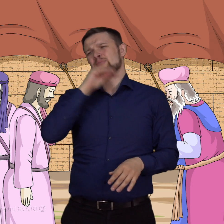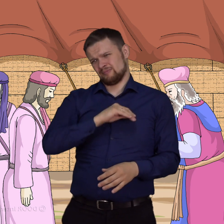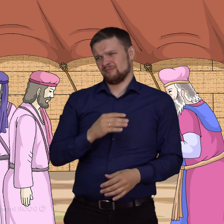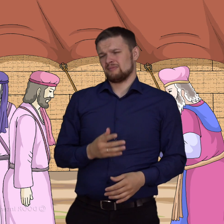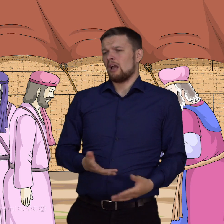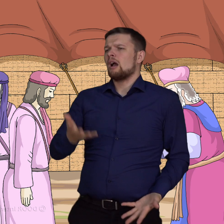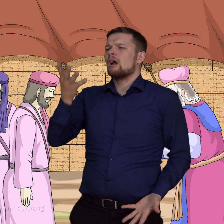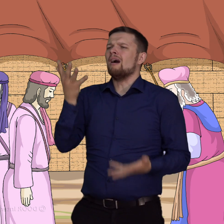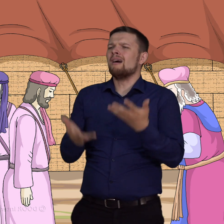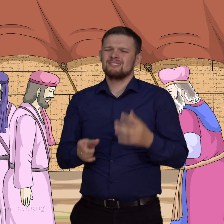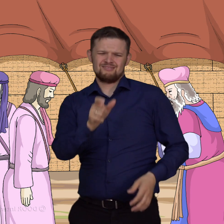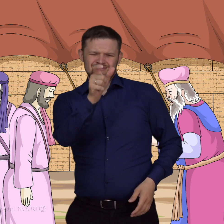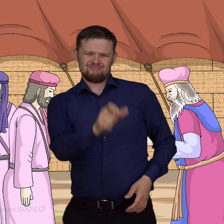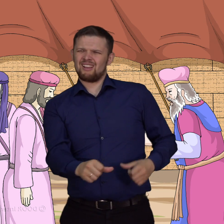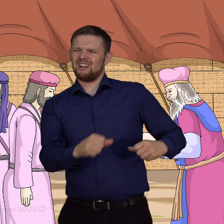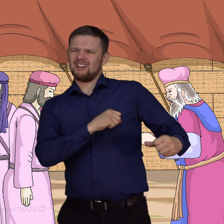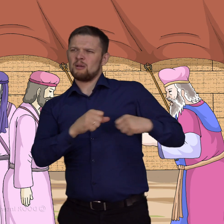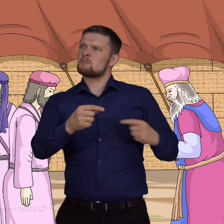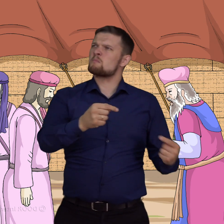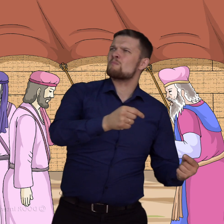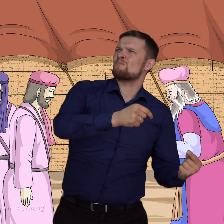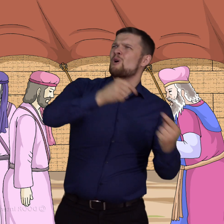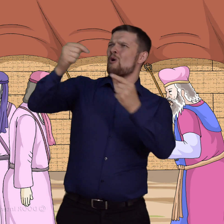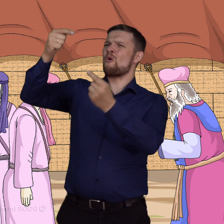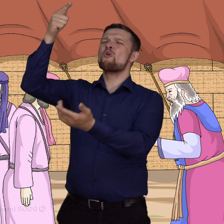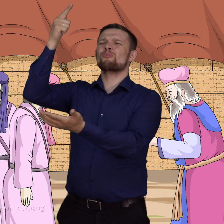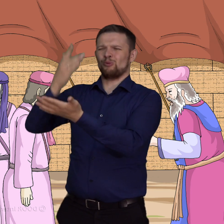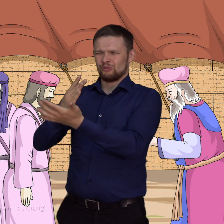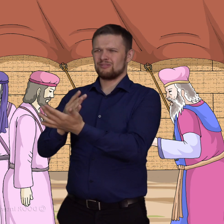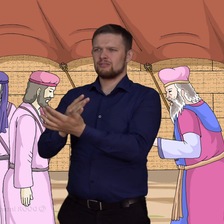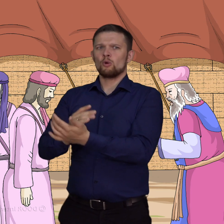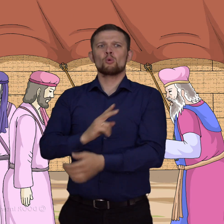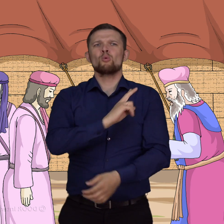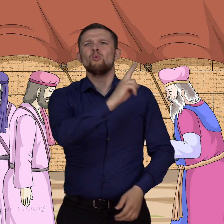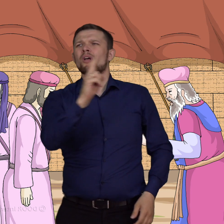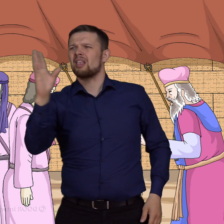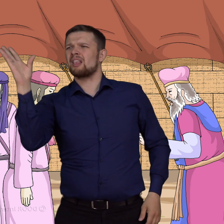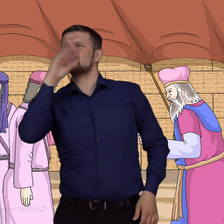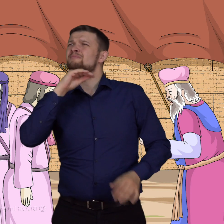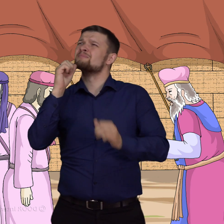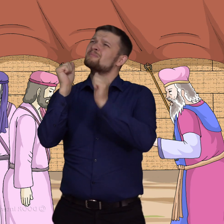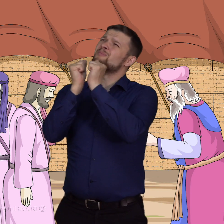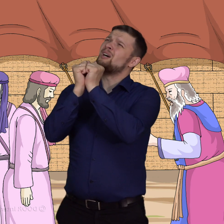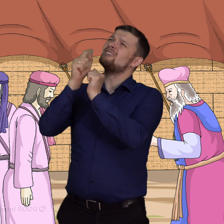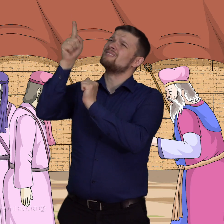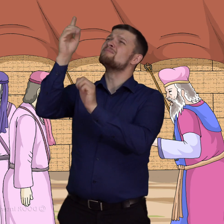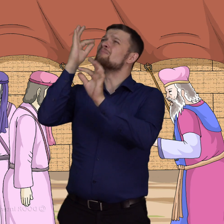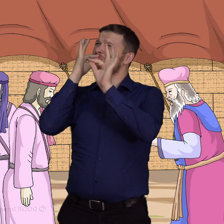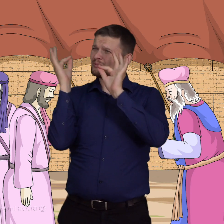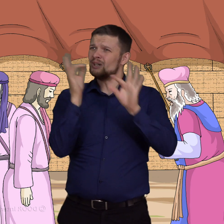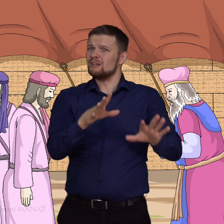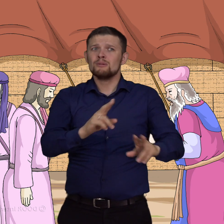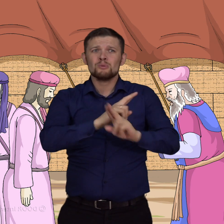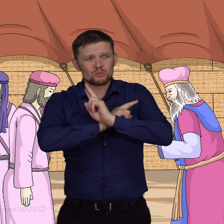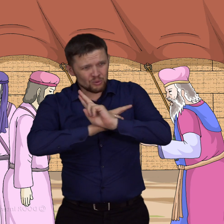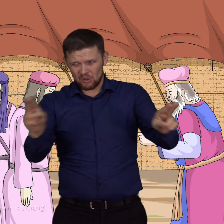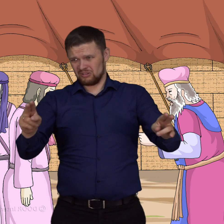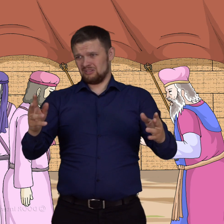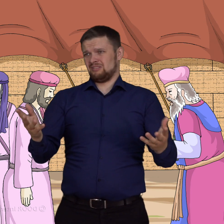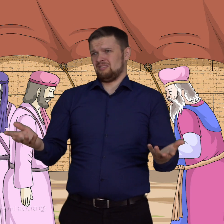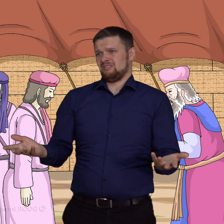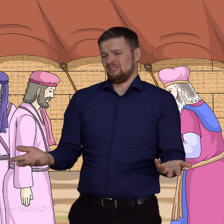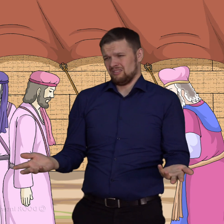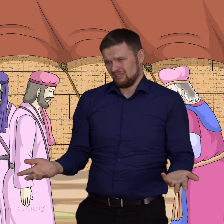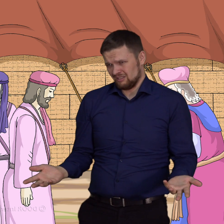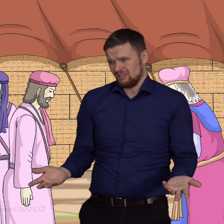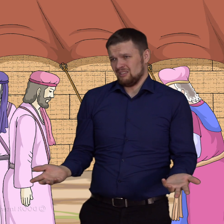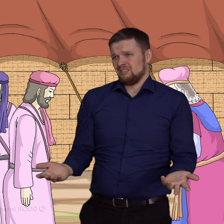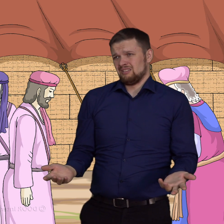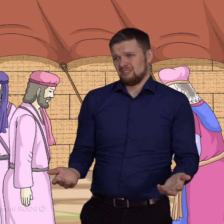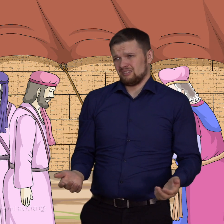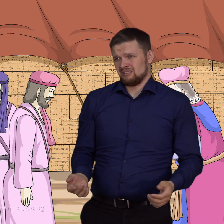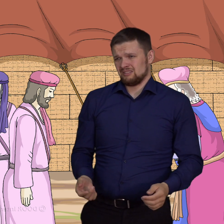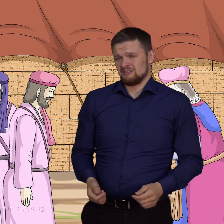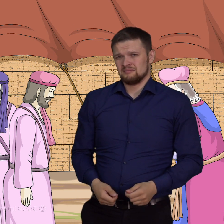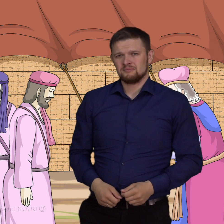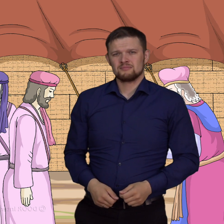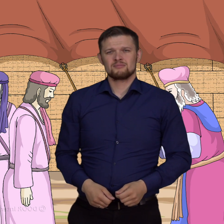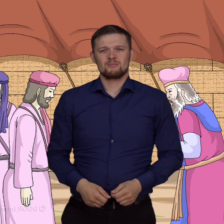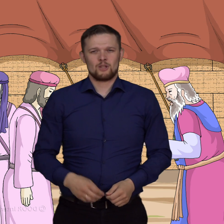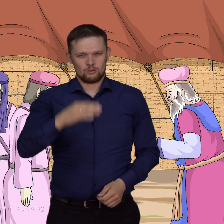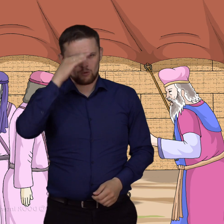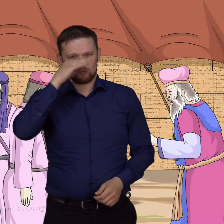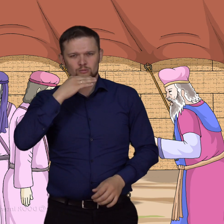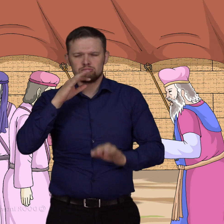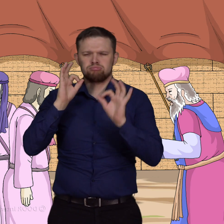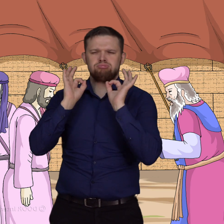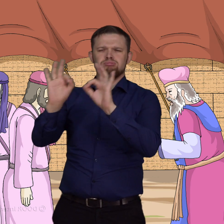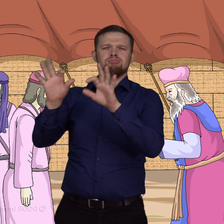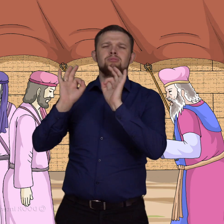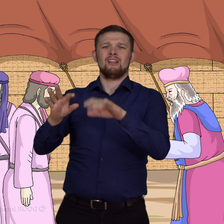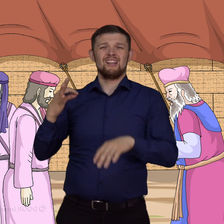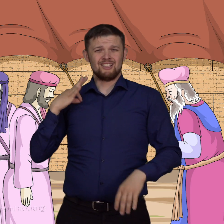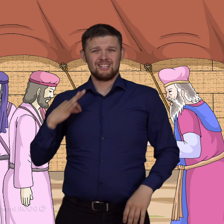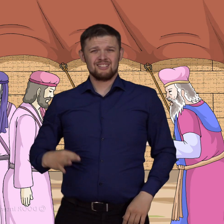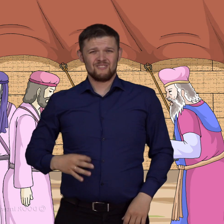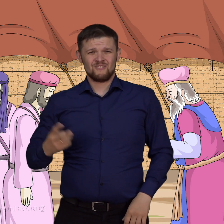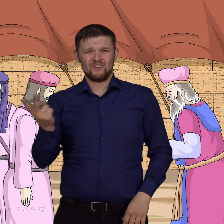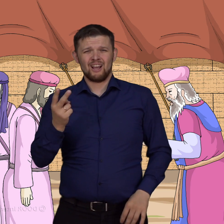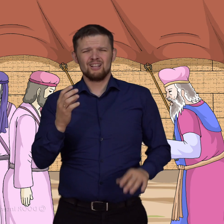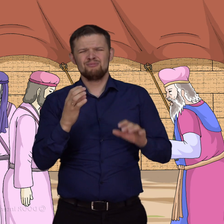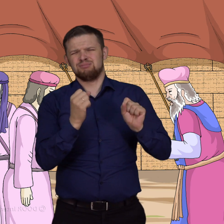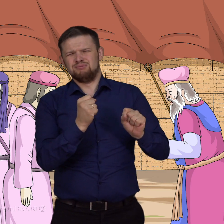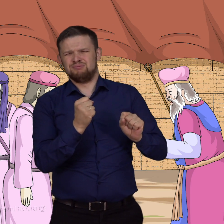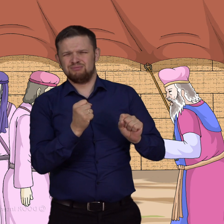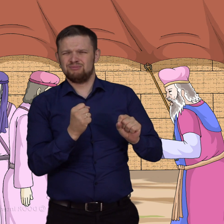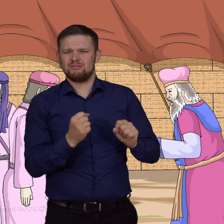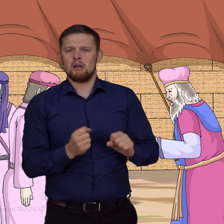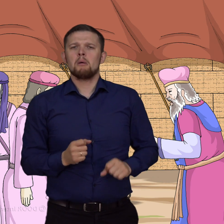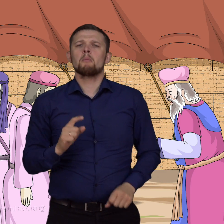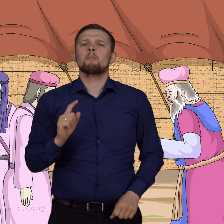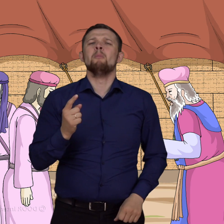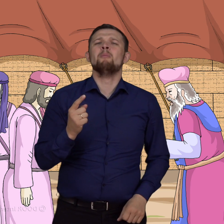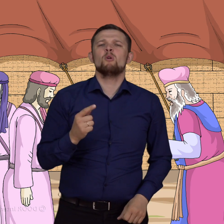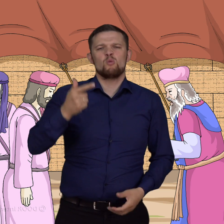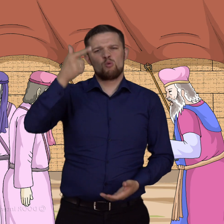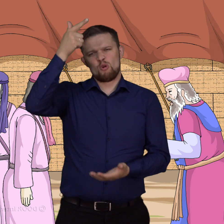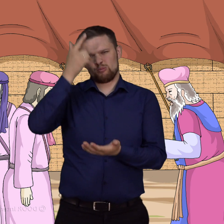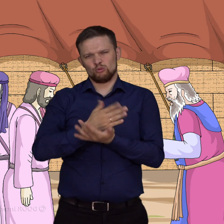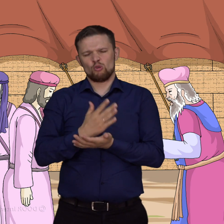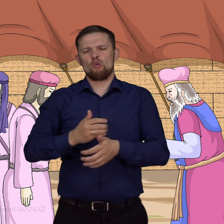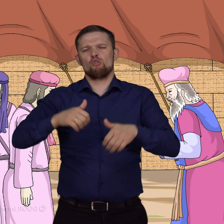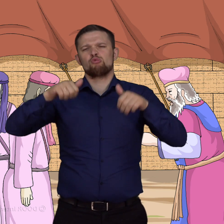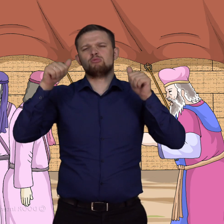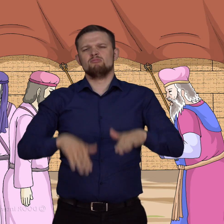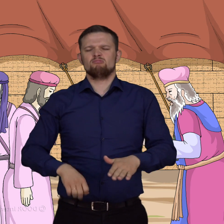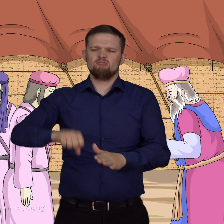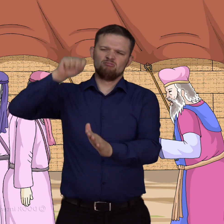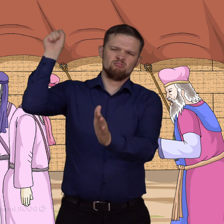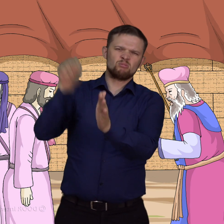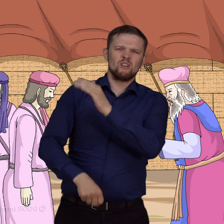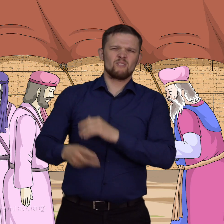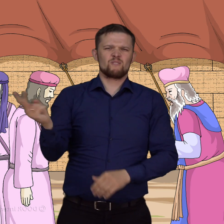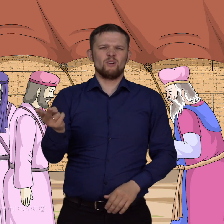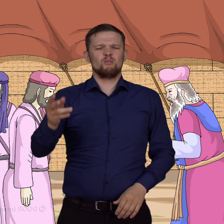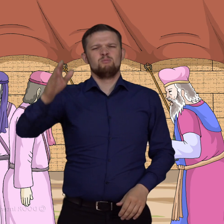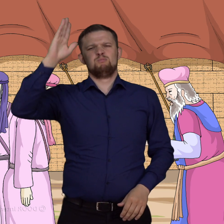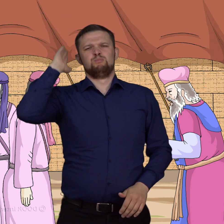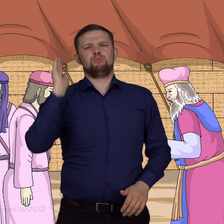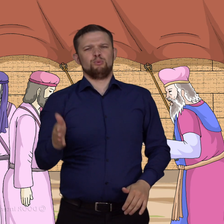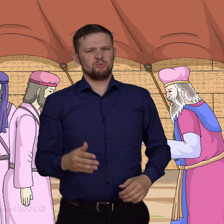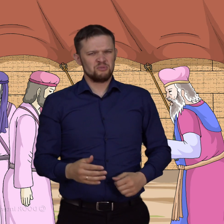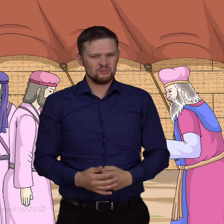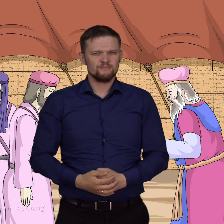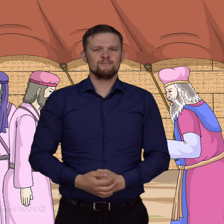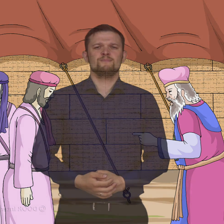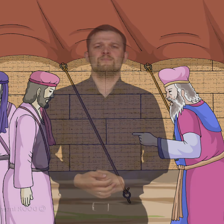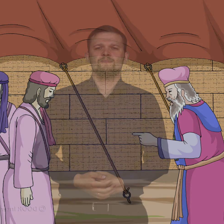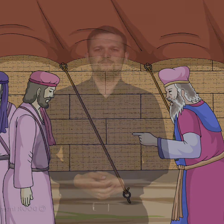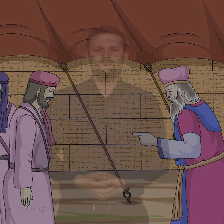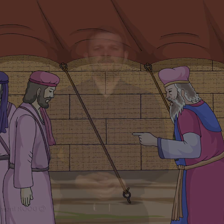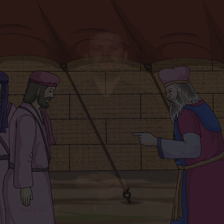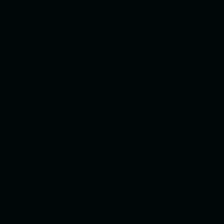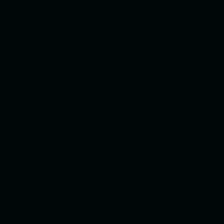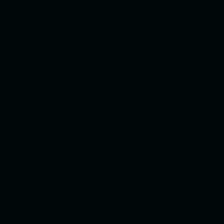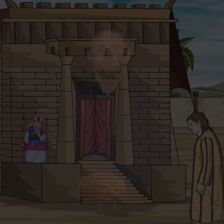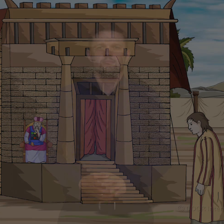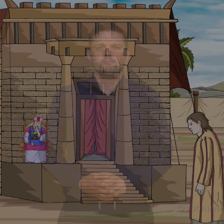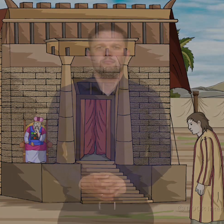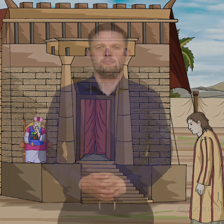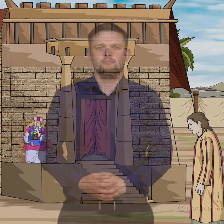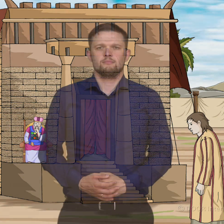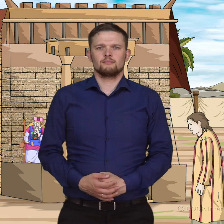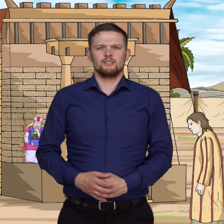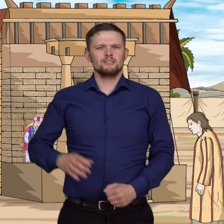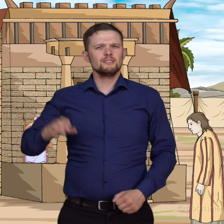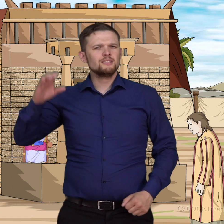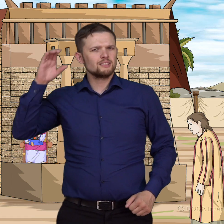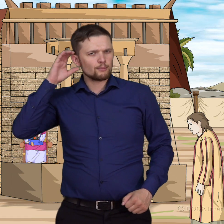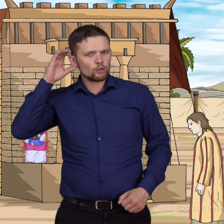but if a man sins against the LORD, who can intercede for him?” But they would not listen to their father, since the LORD intended to put them to death.